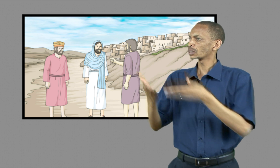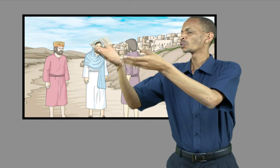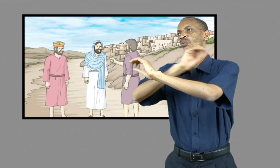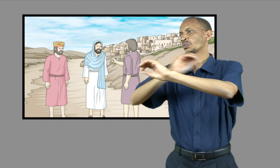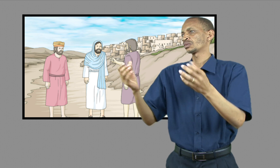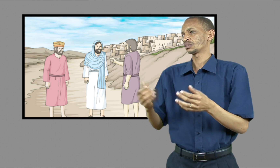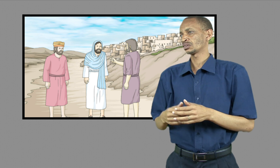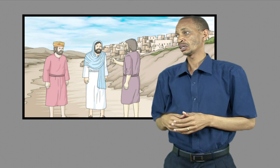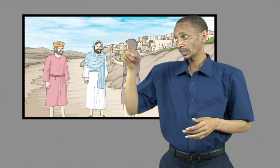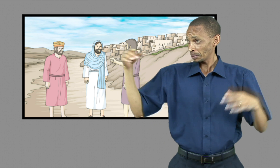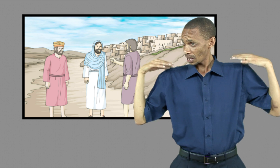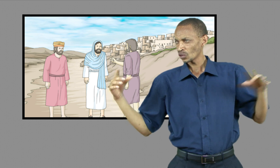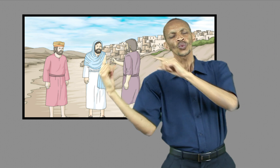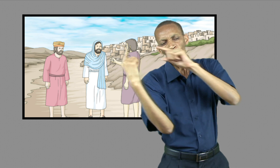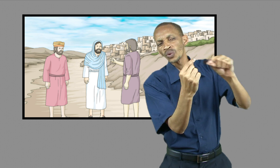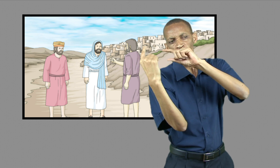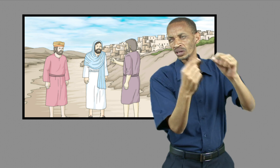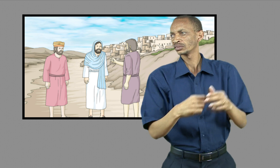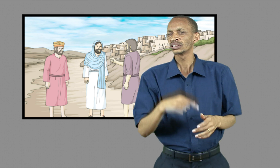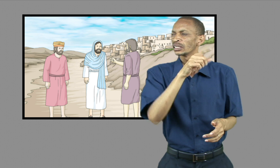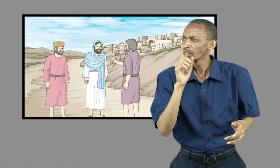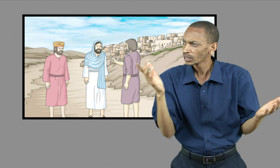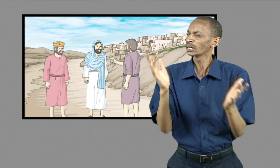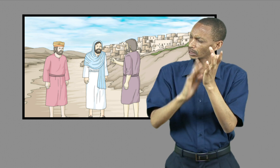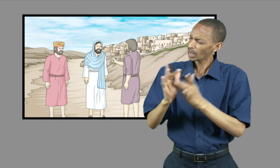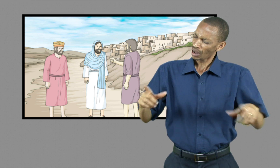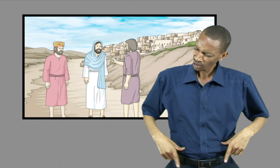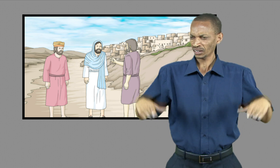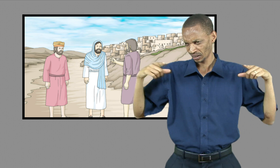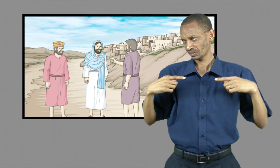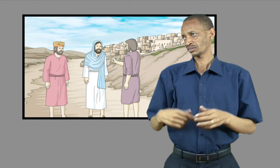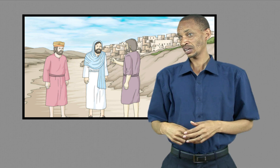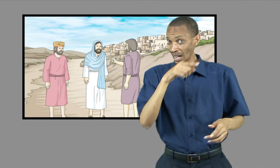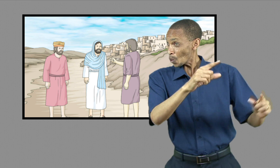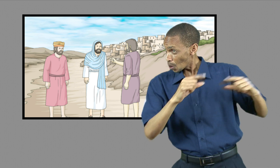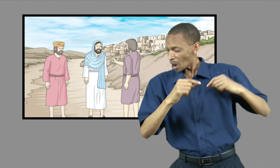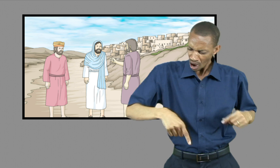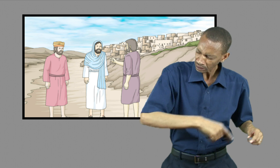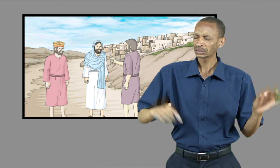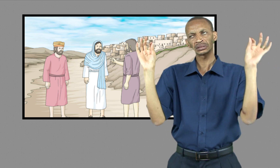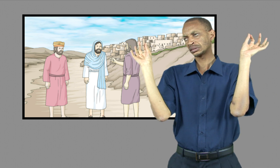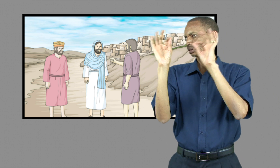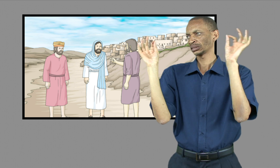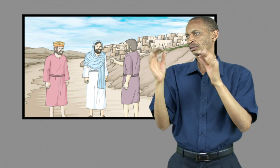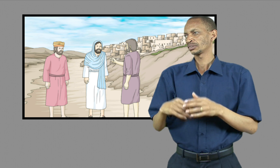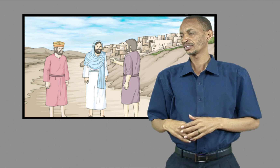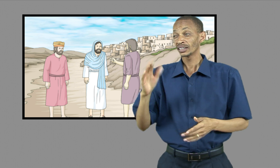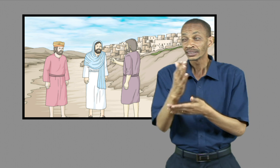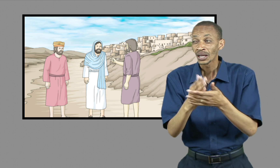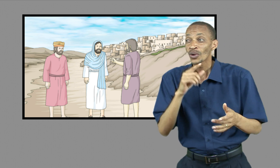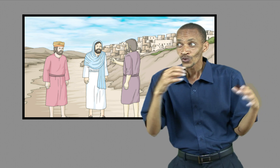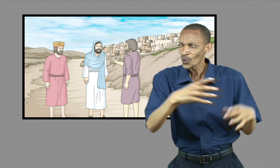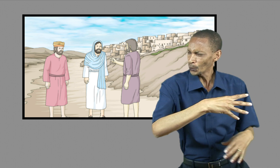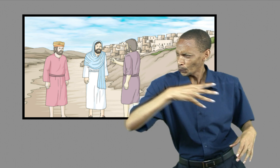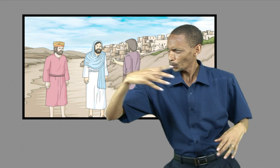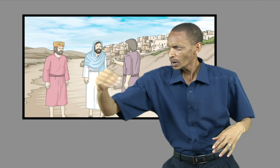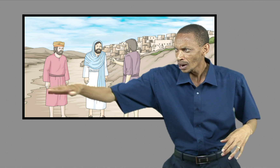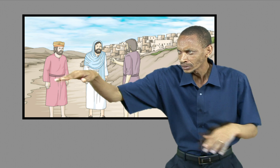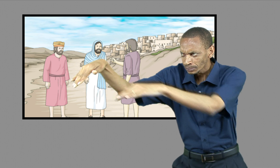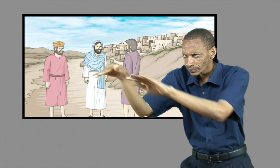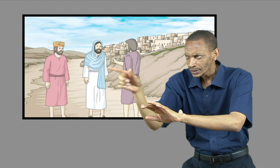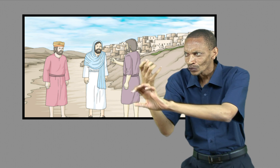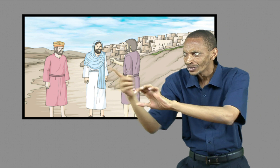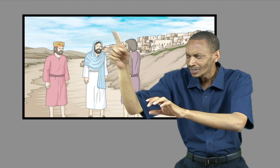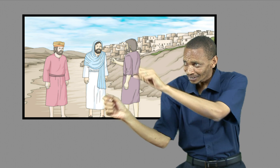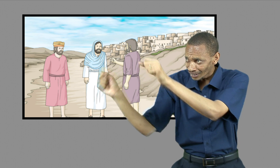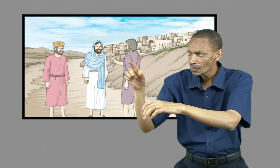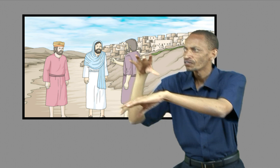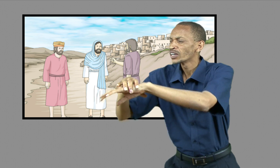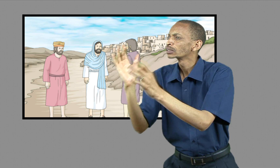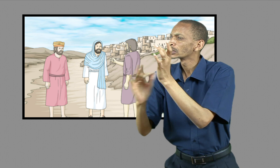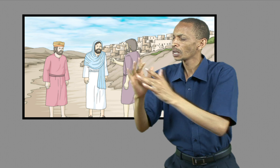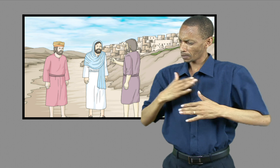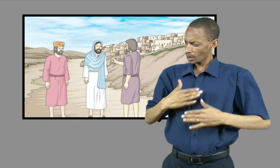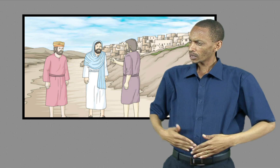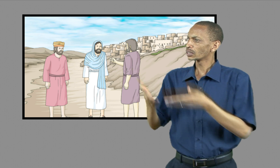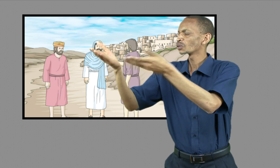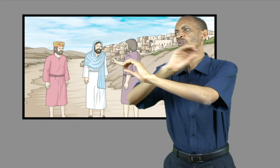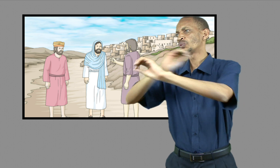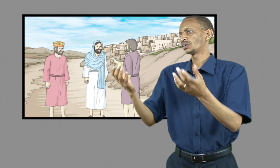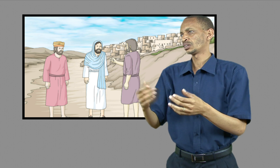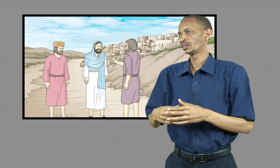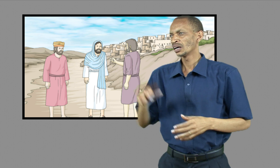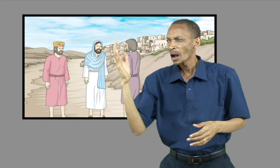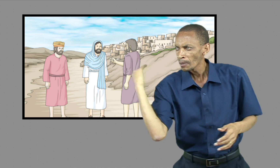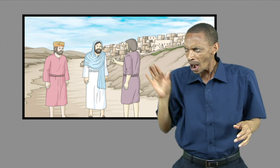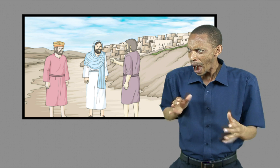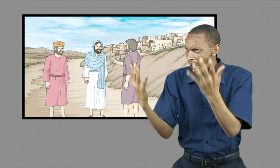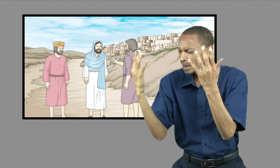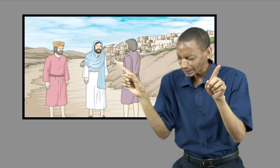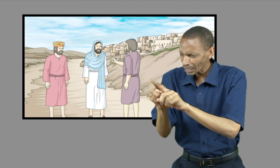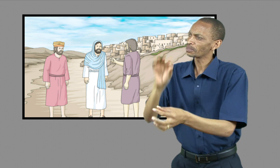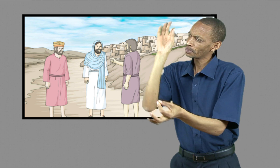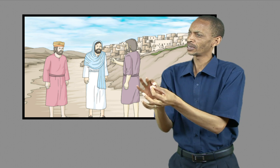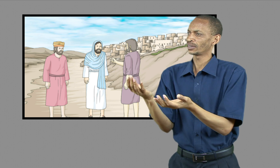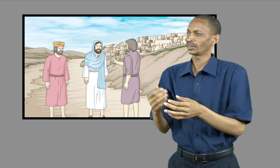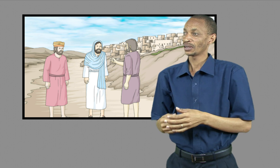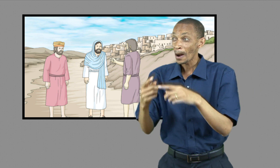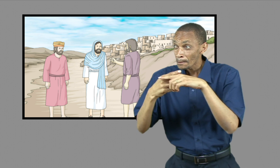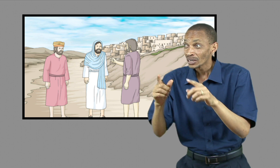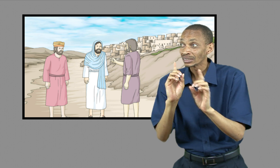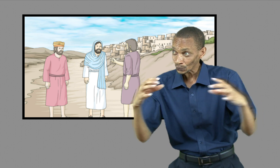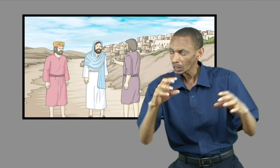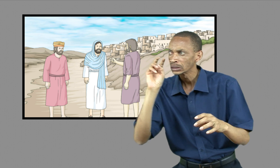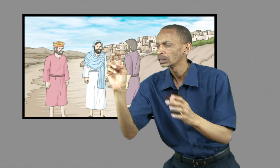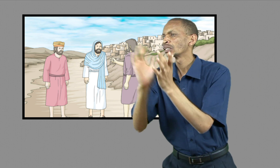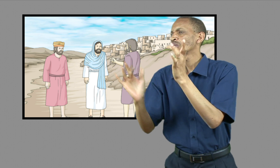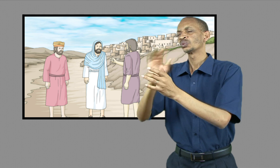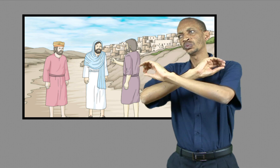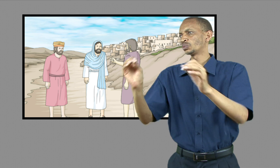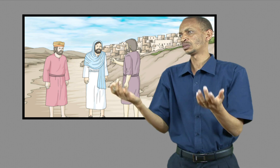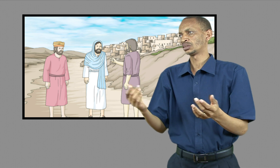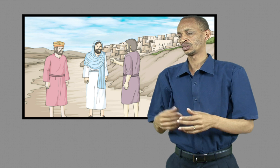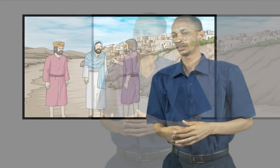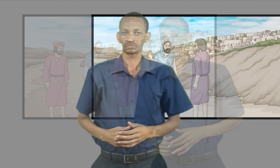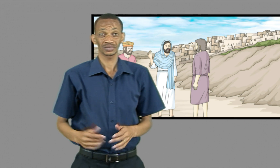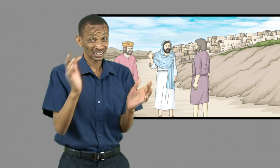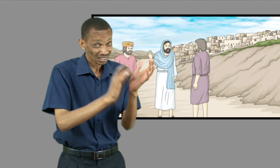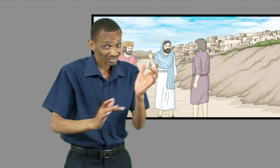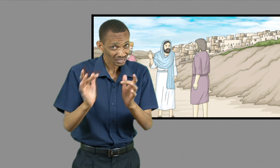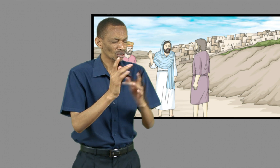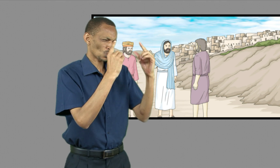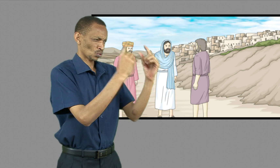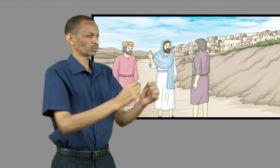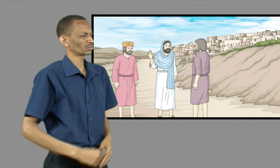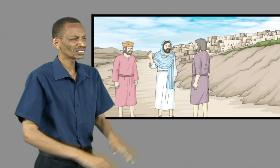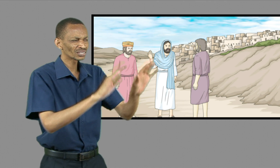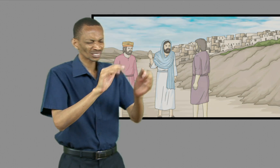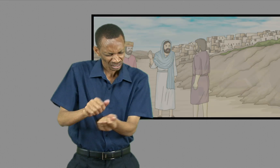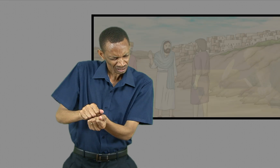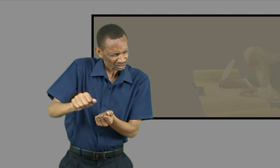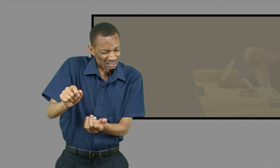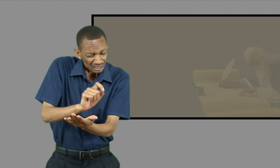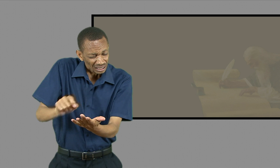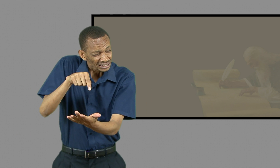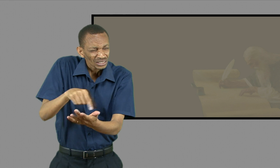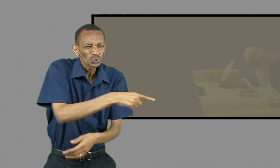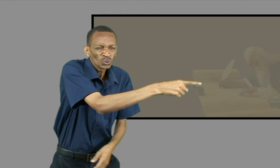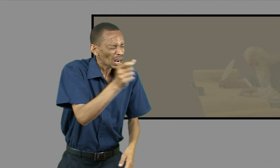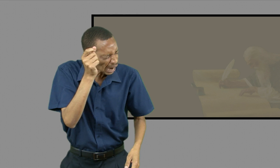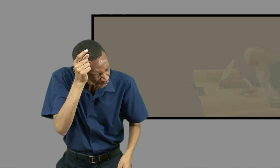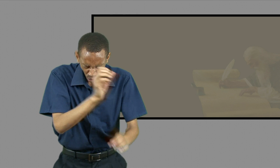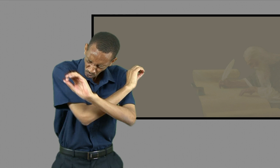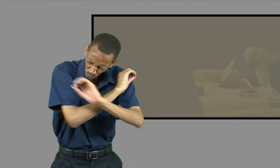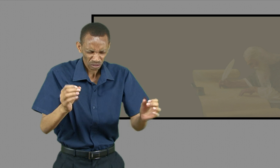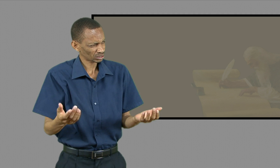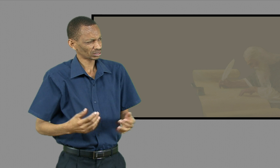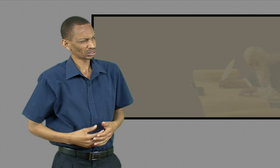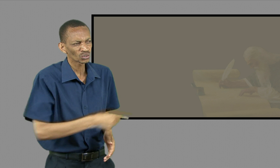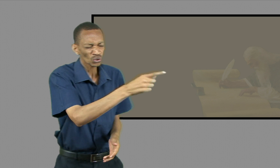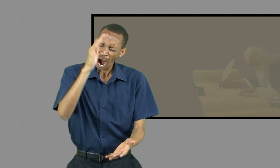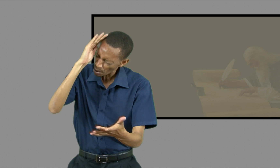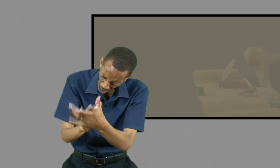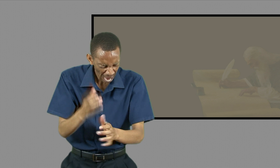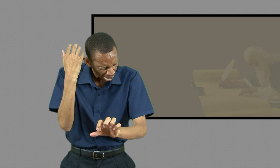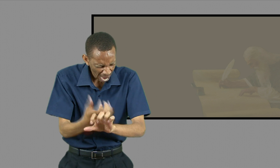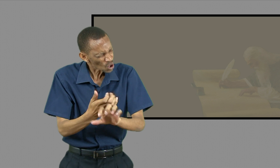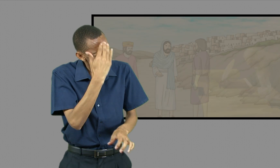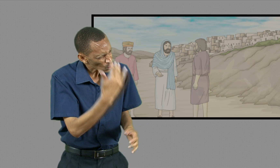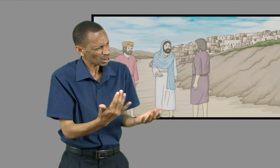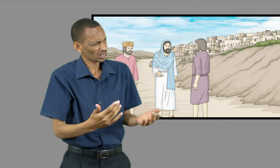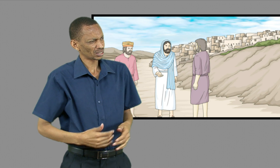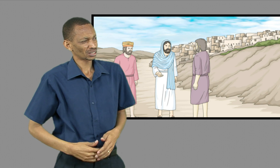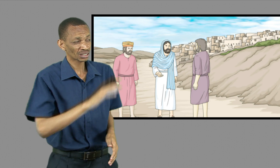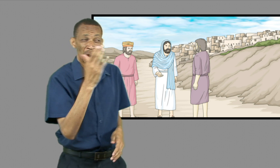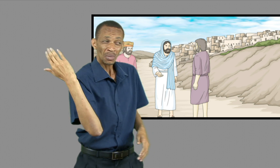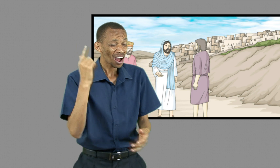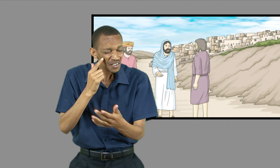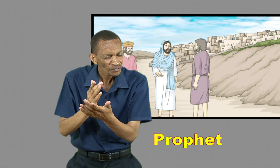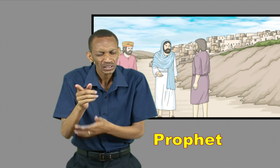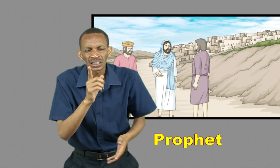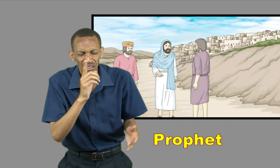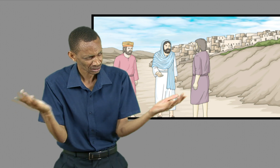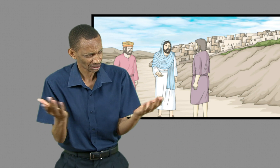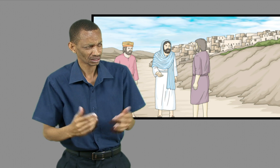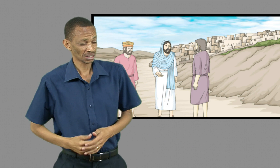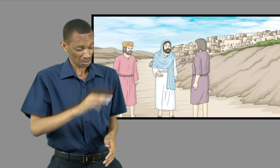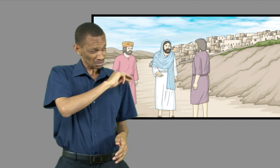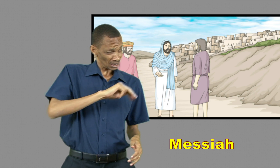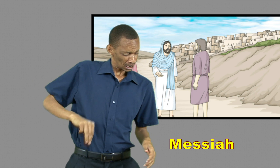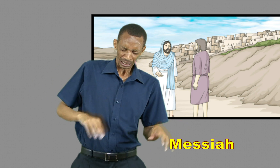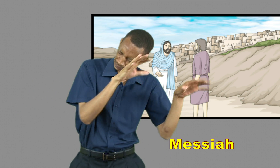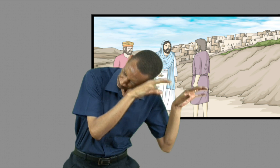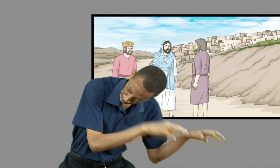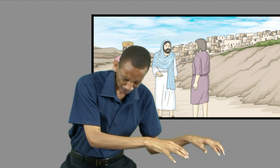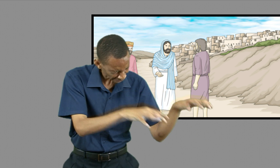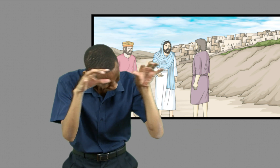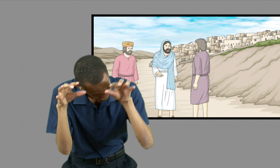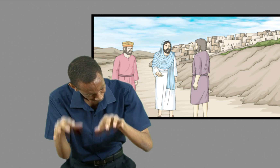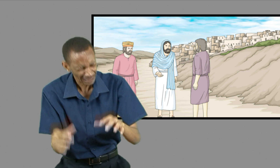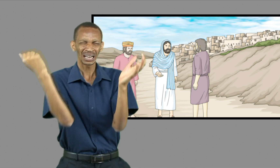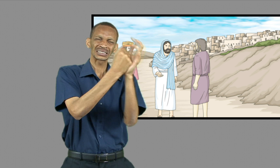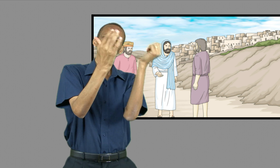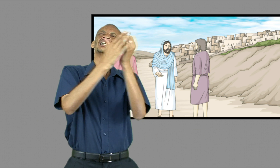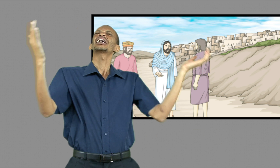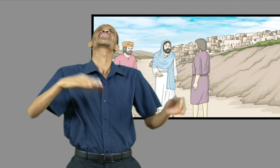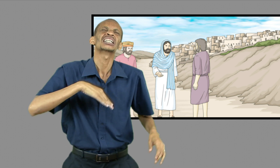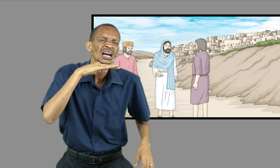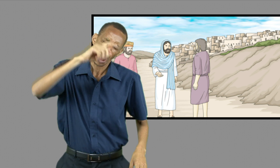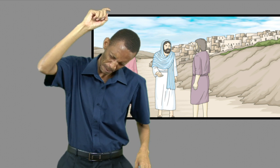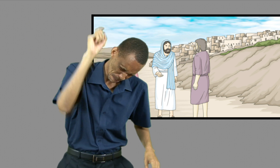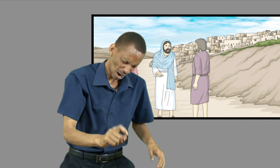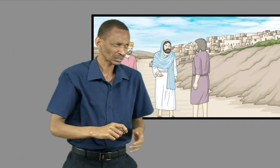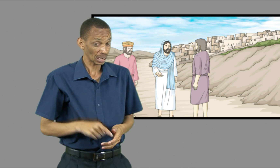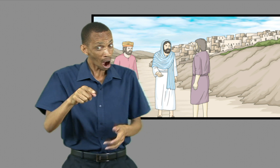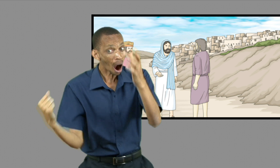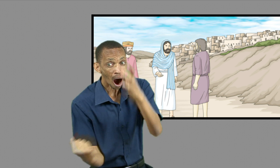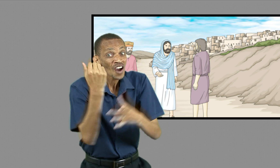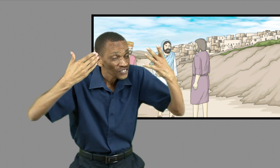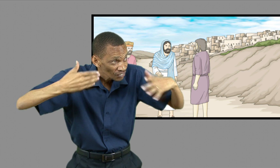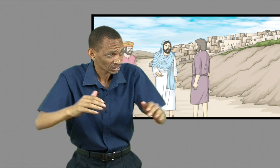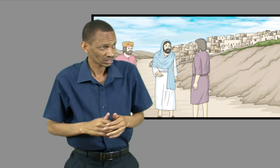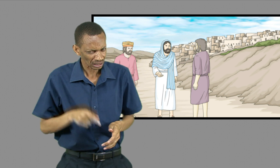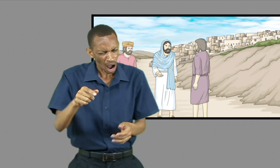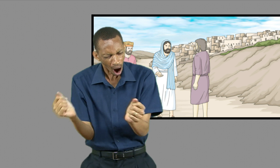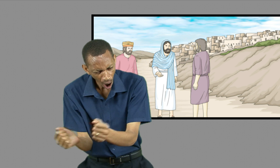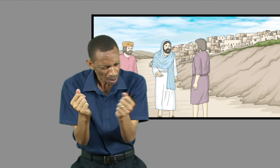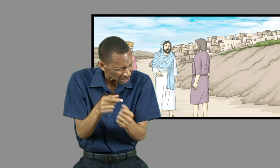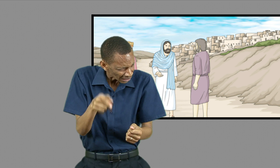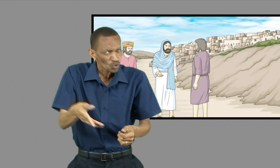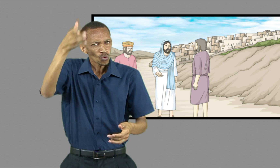Then some of our companions went to the tomb and found it just as the women had described. But Him they did not see.” Then Jesus said to them, “O foolish ones, how slow are your hearts to believe all that the prophets have spoken!